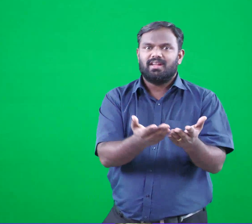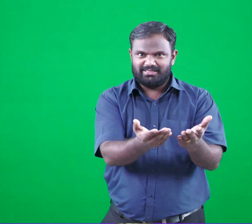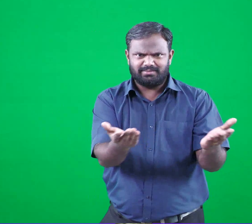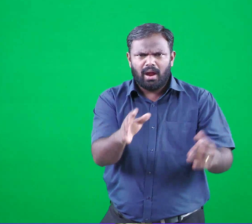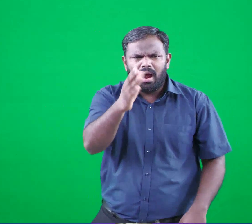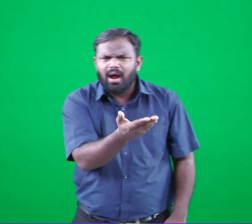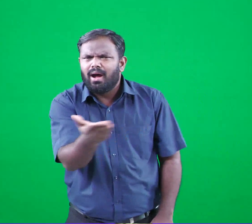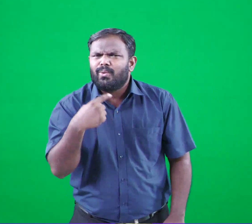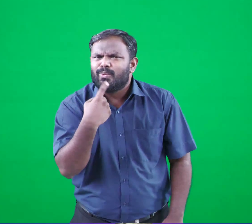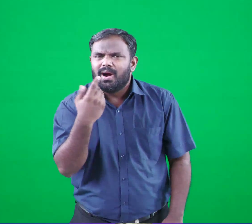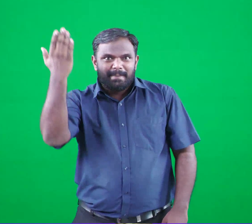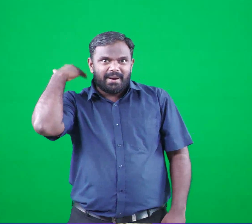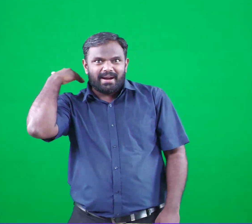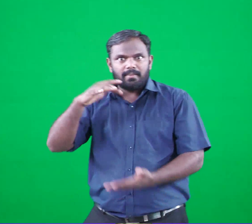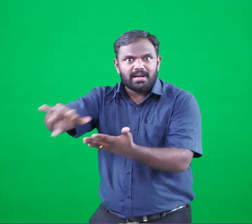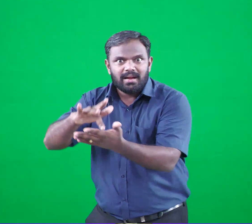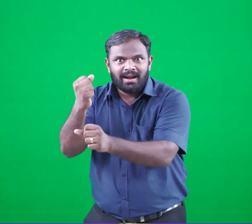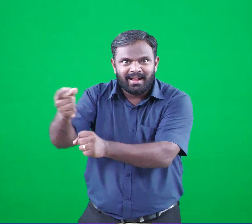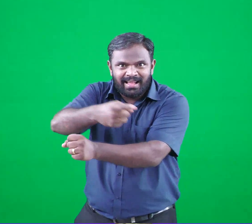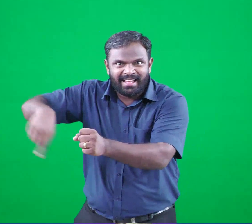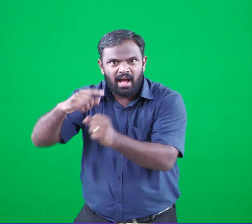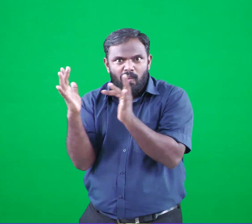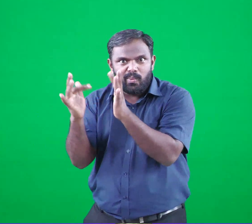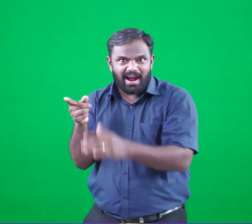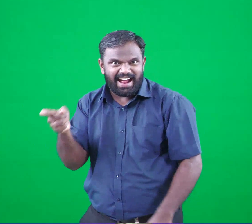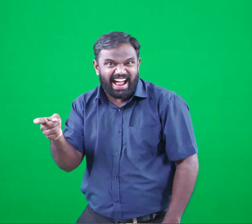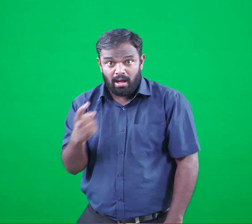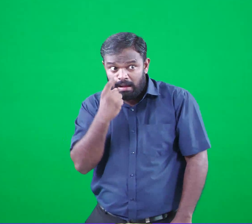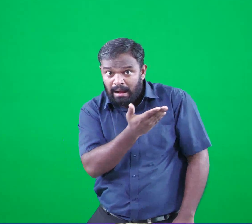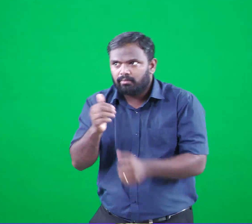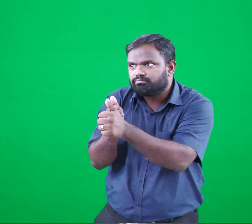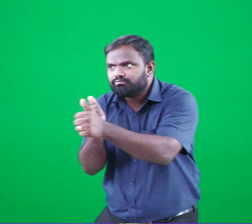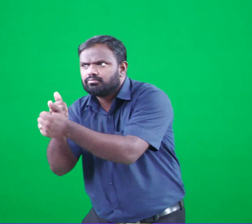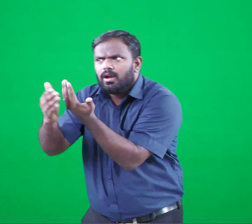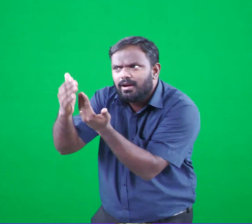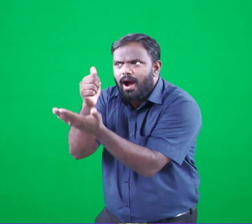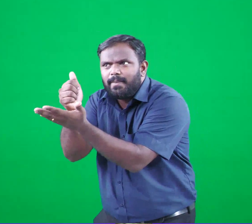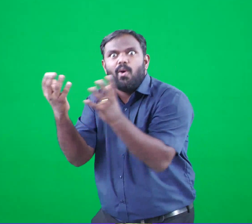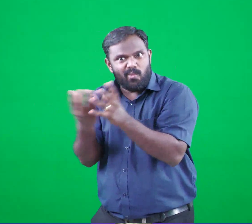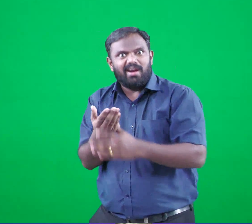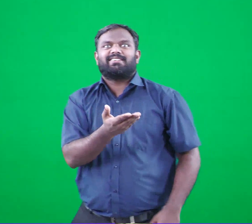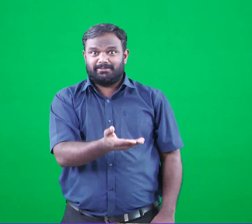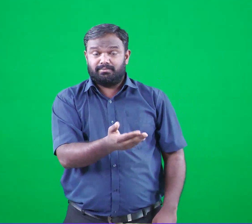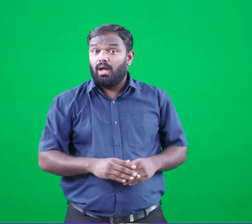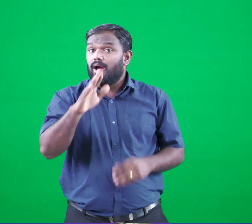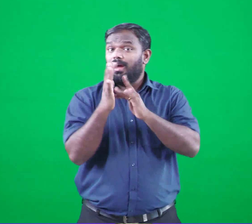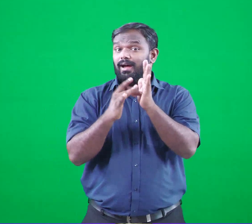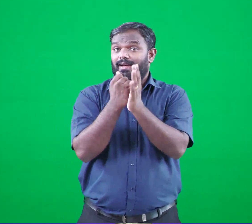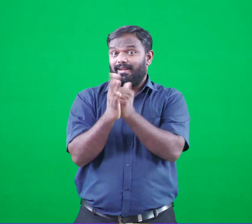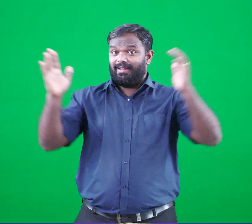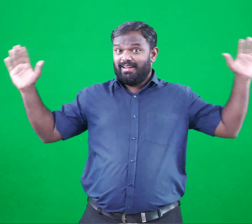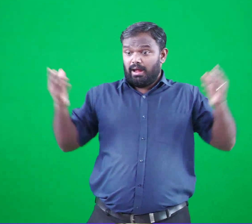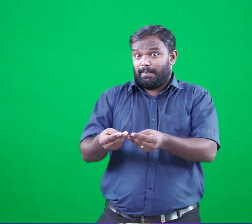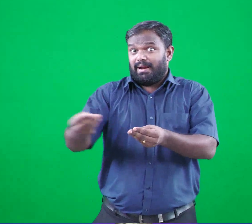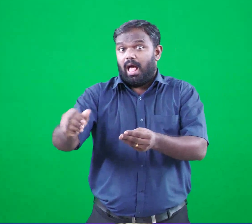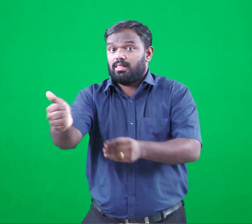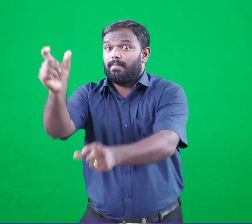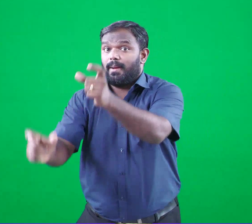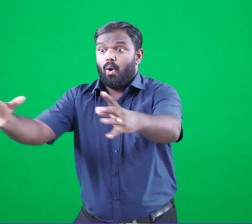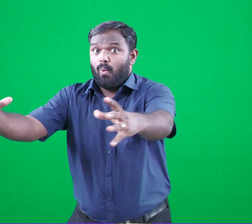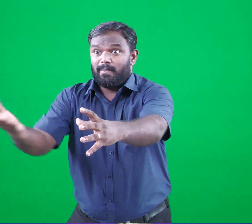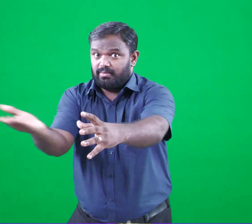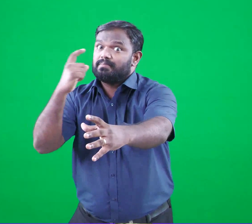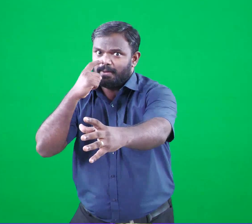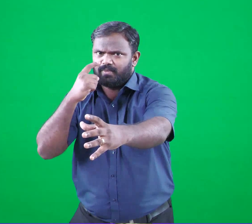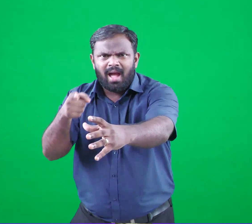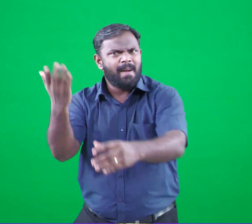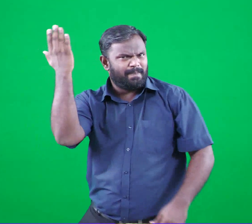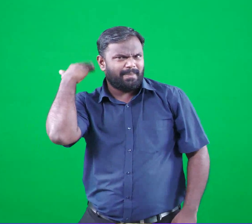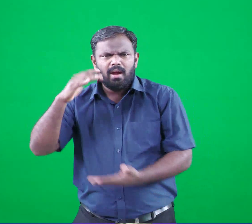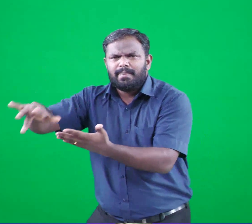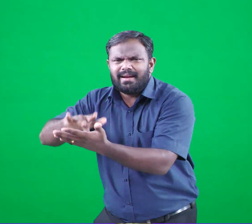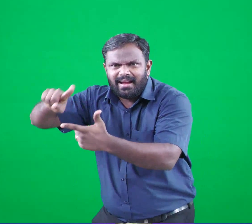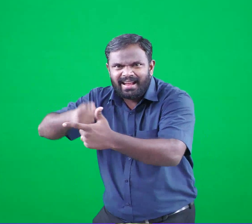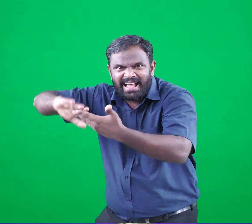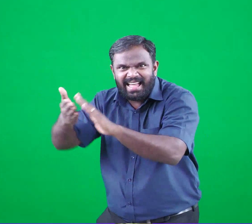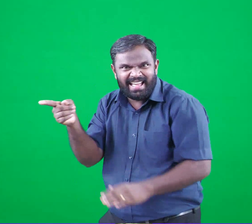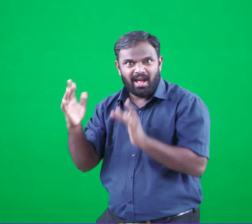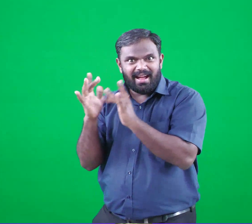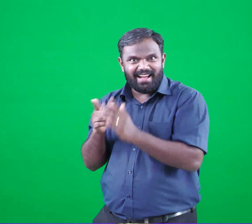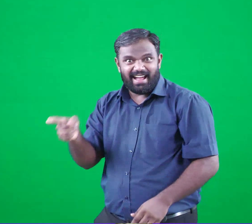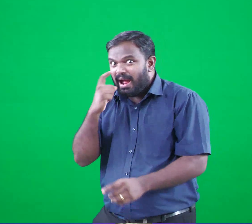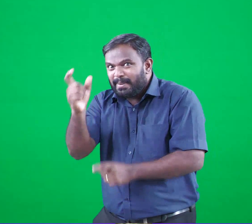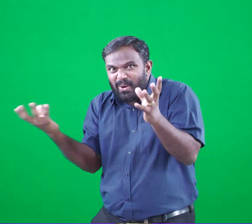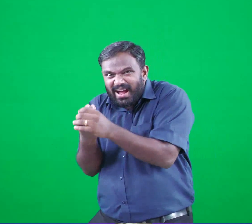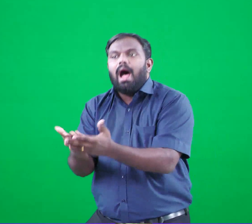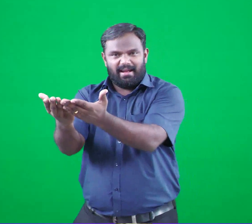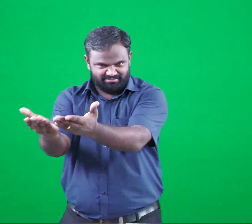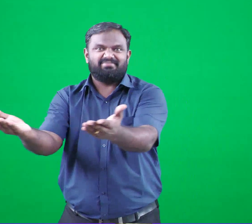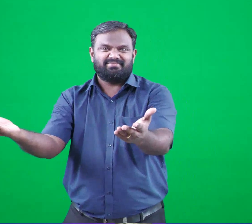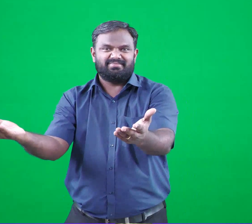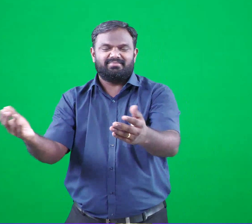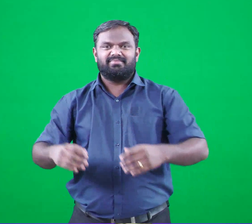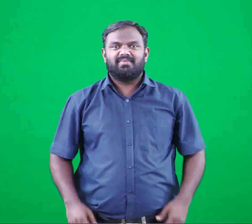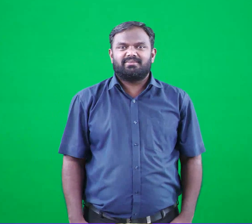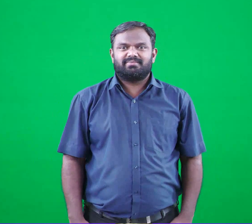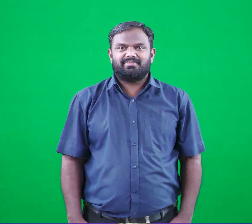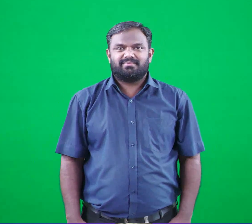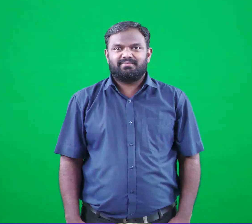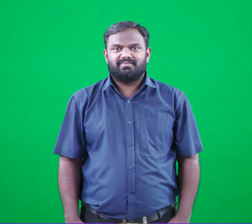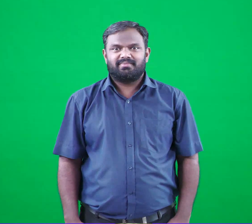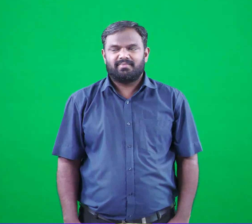These women had followed Jesus and ministered to Him while He was in Galilee, and there were many other women who had come up to Jerusalem with Him.